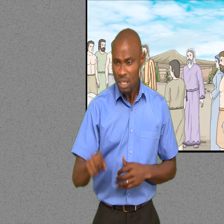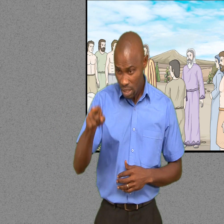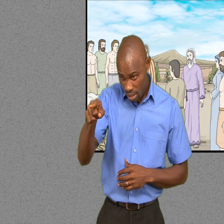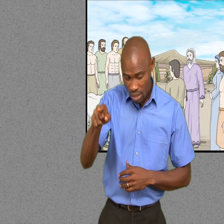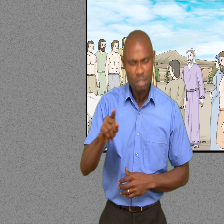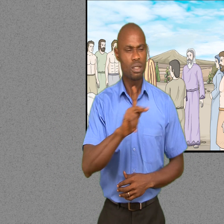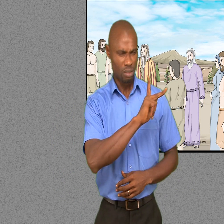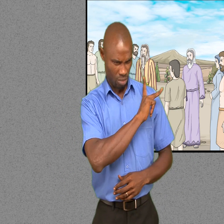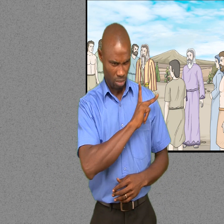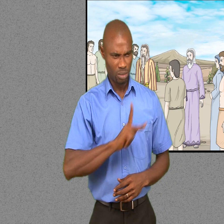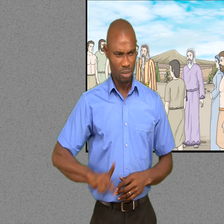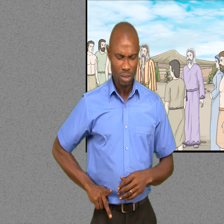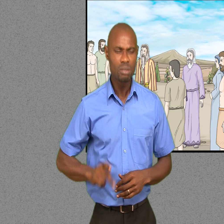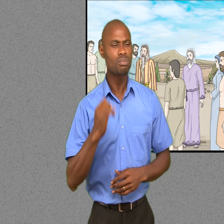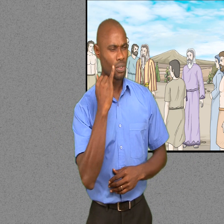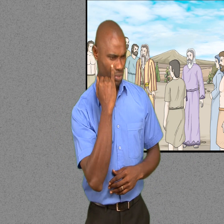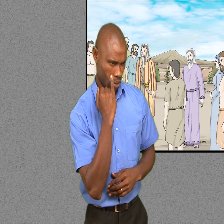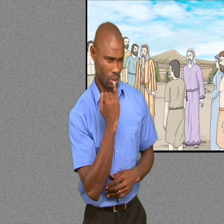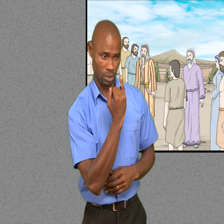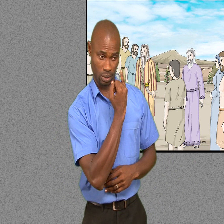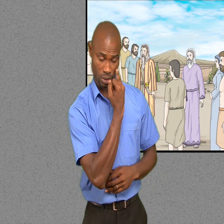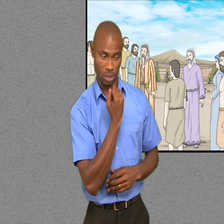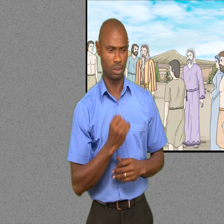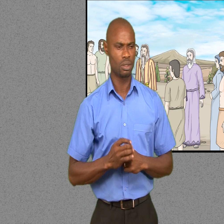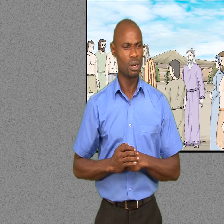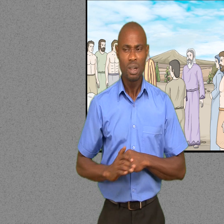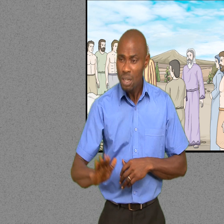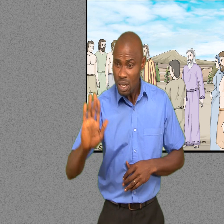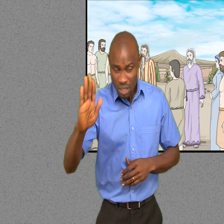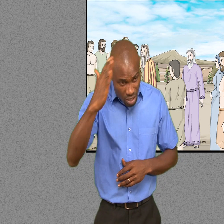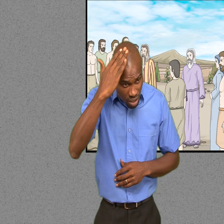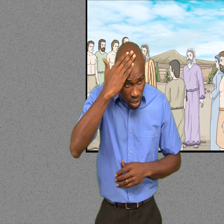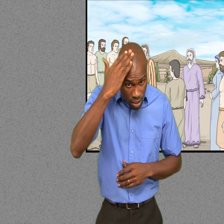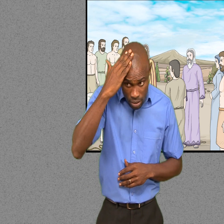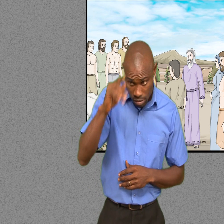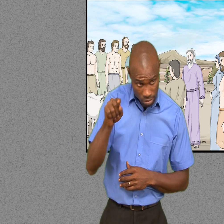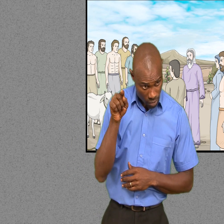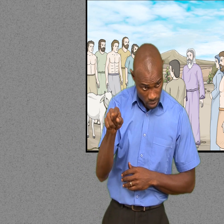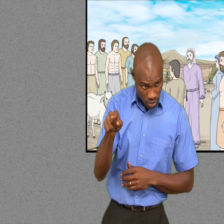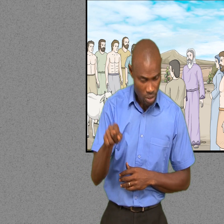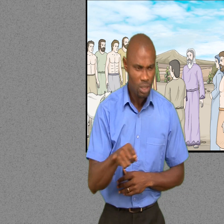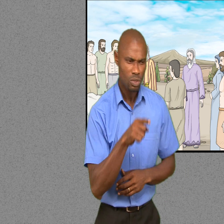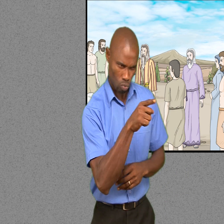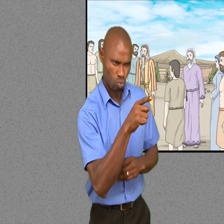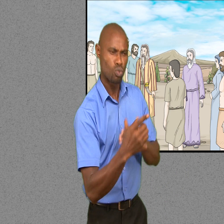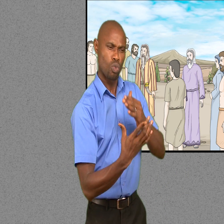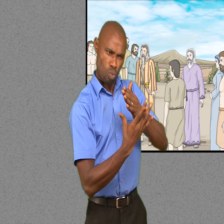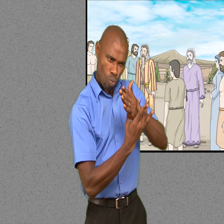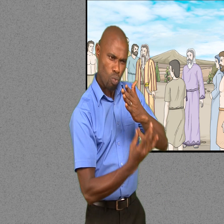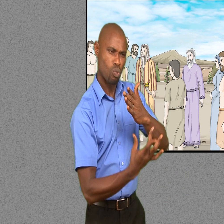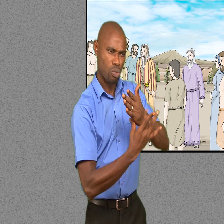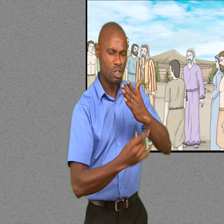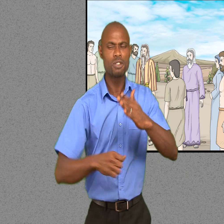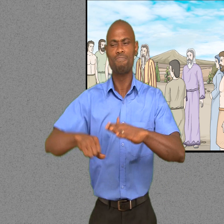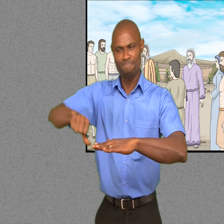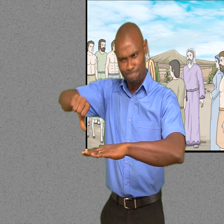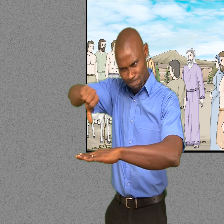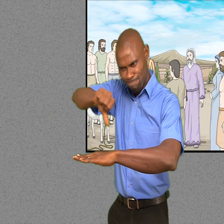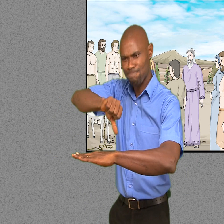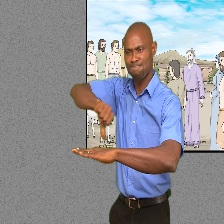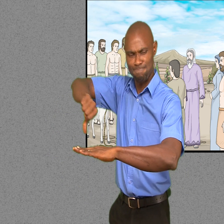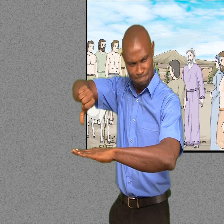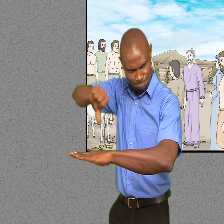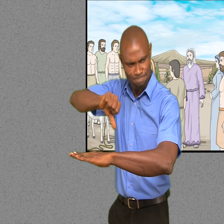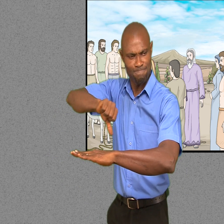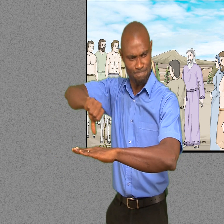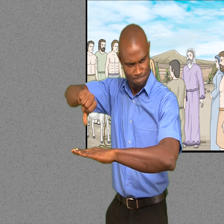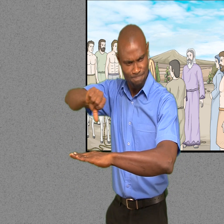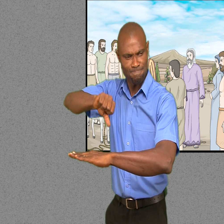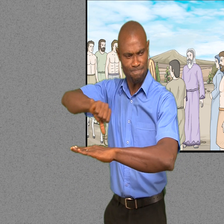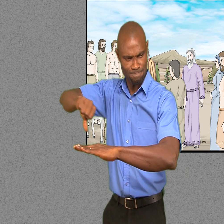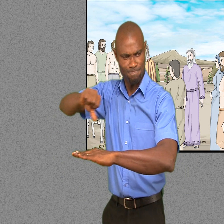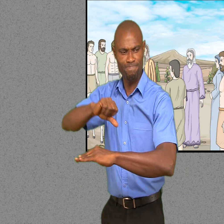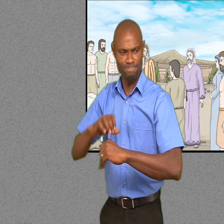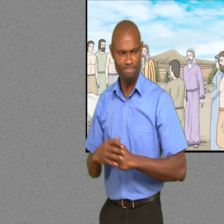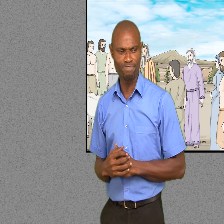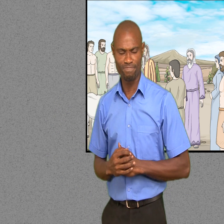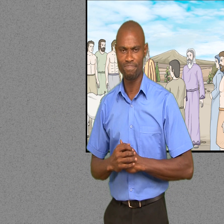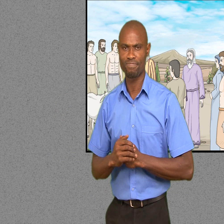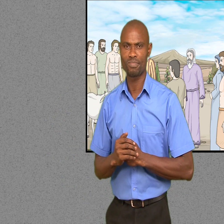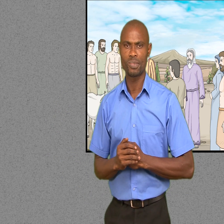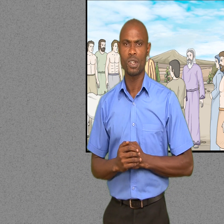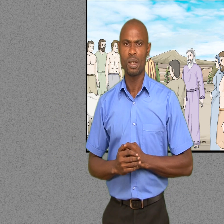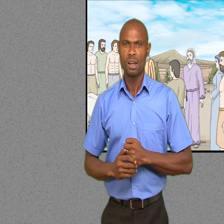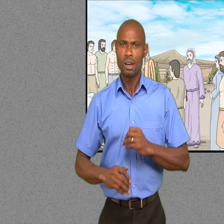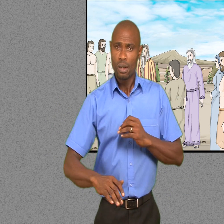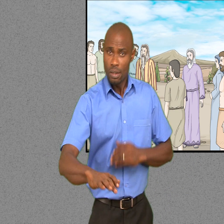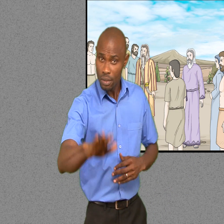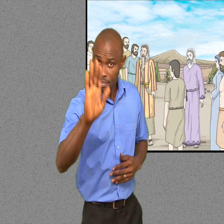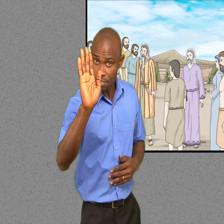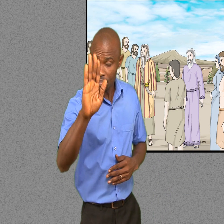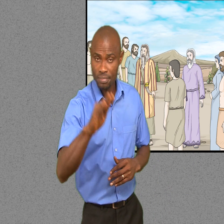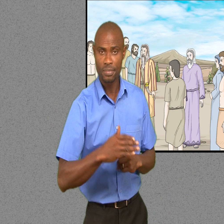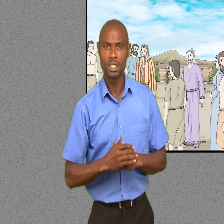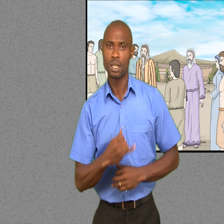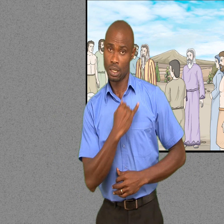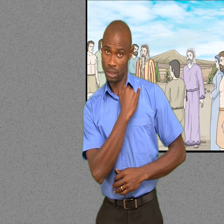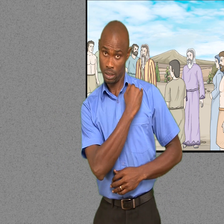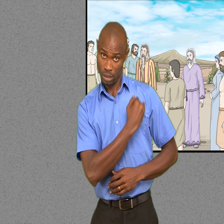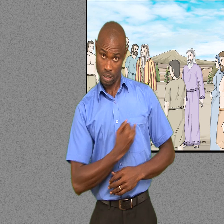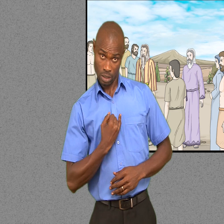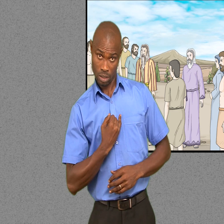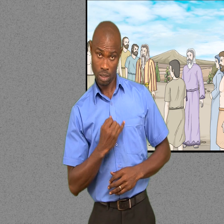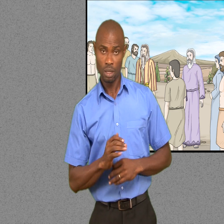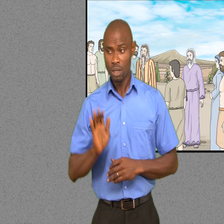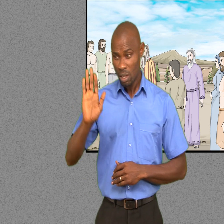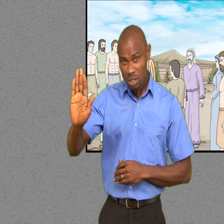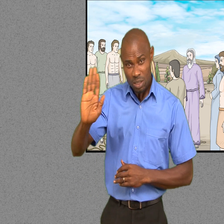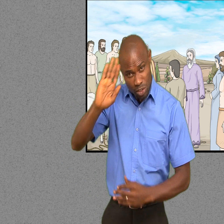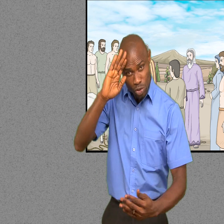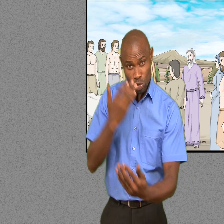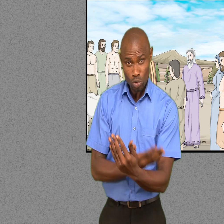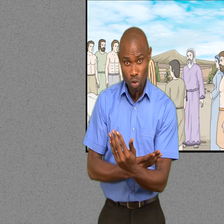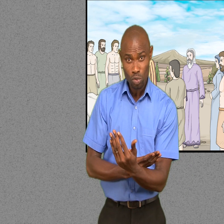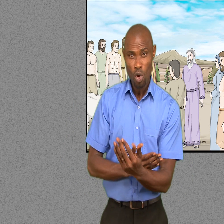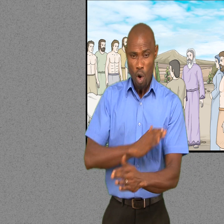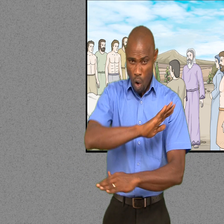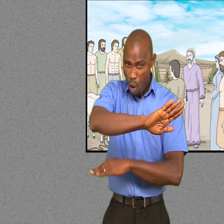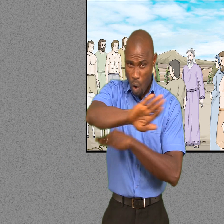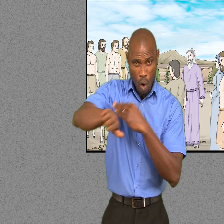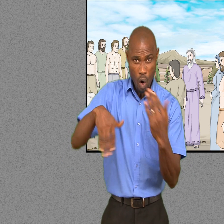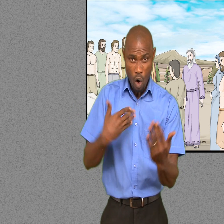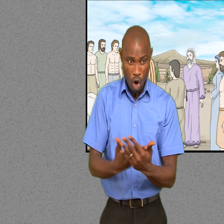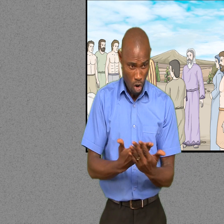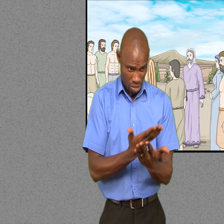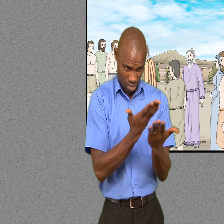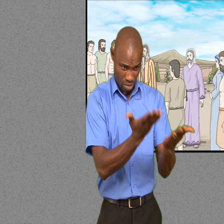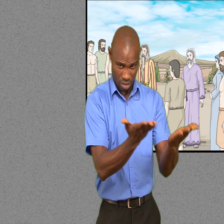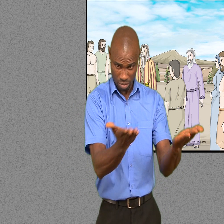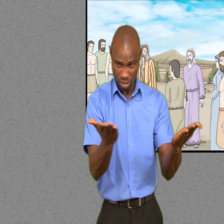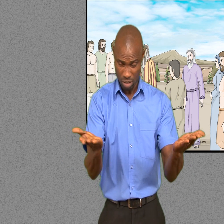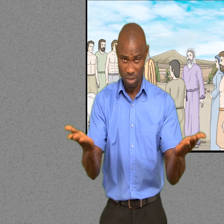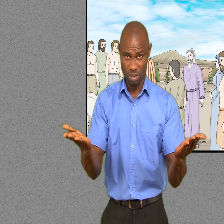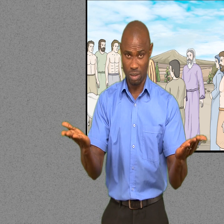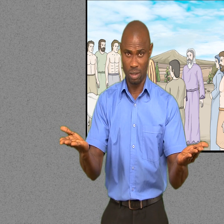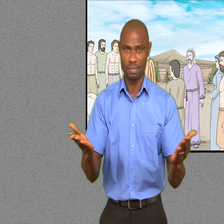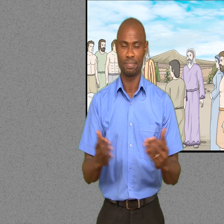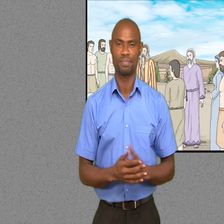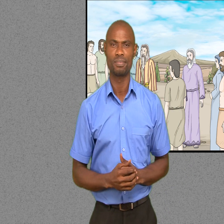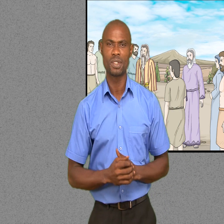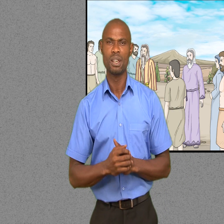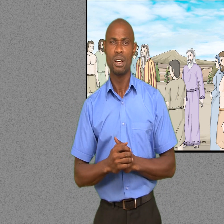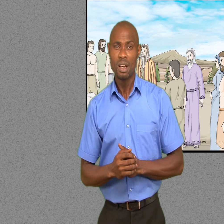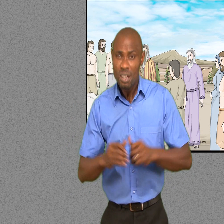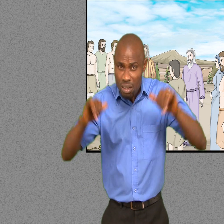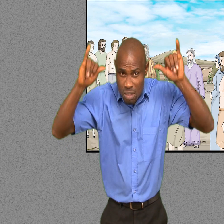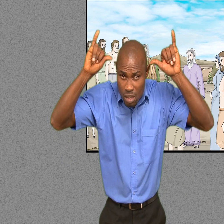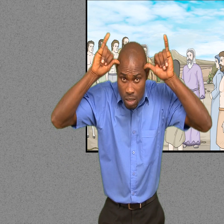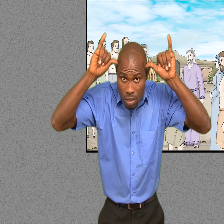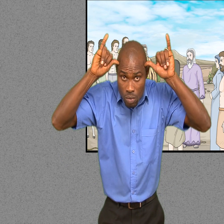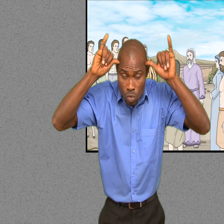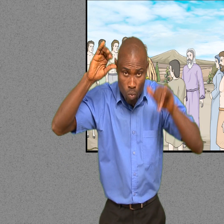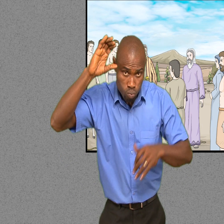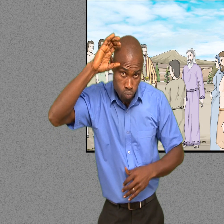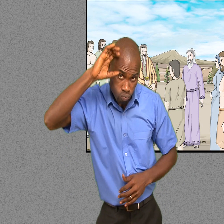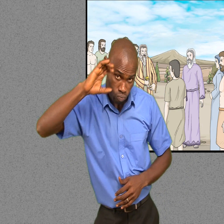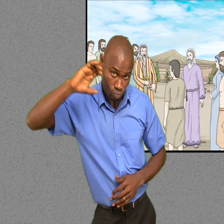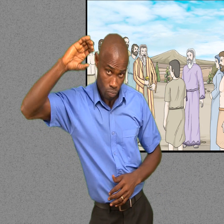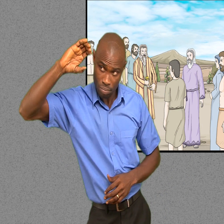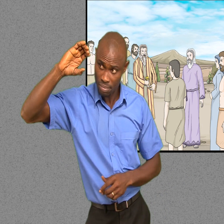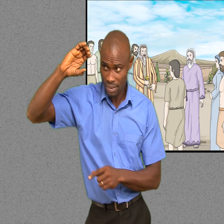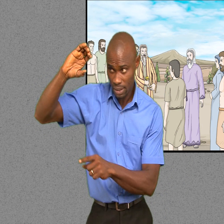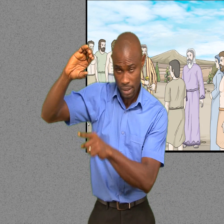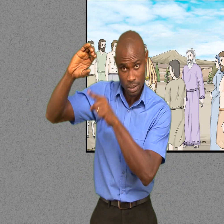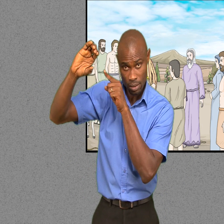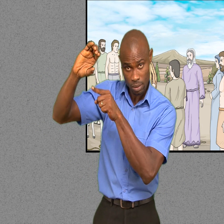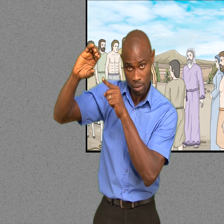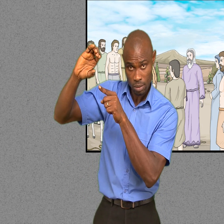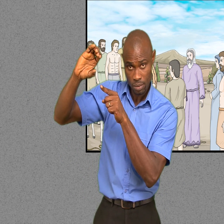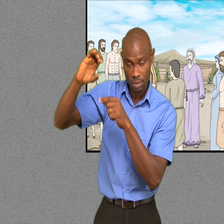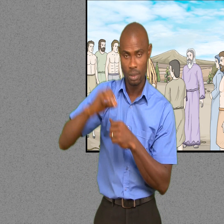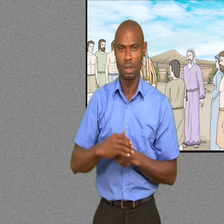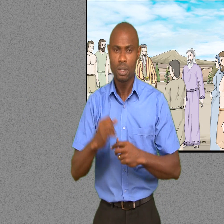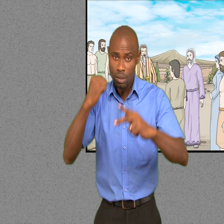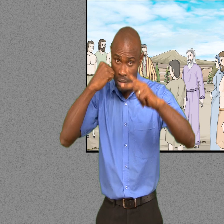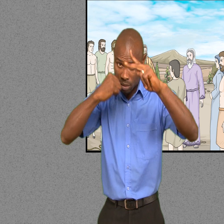And the LORD said, “Rise and anoint him, for he is the one.”